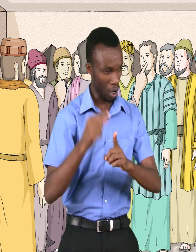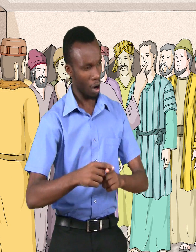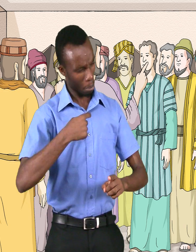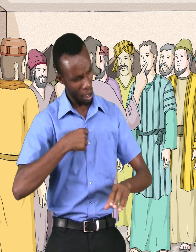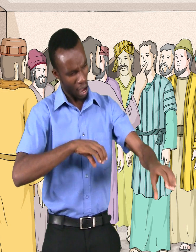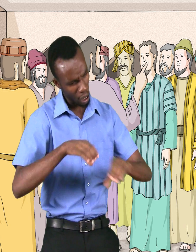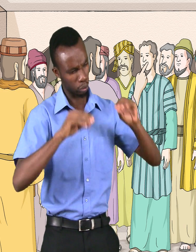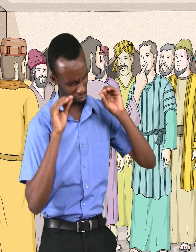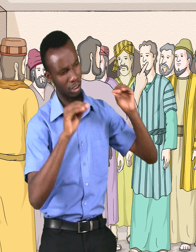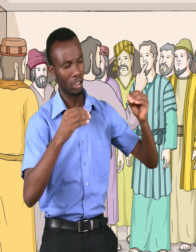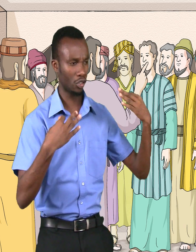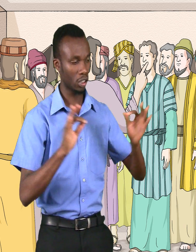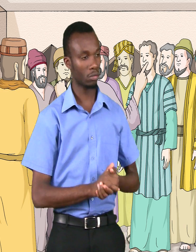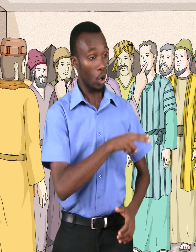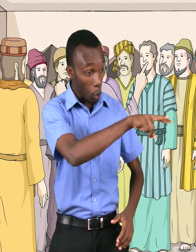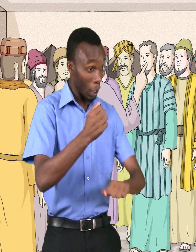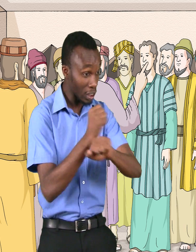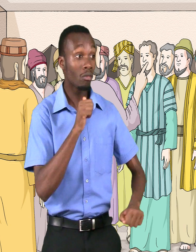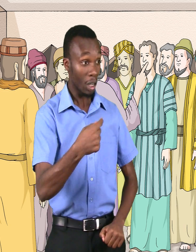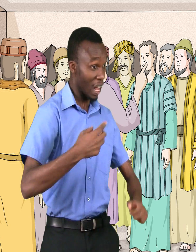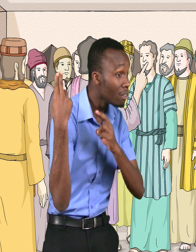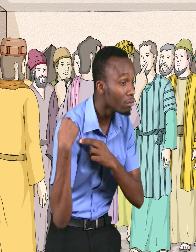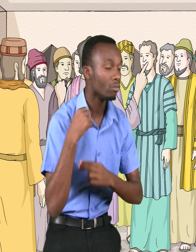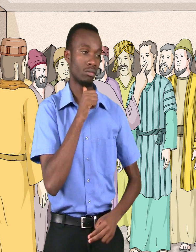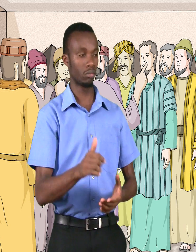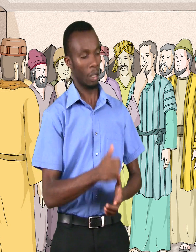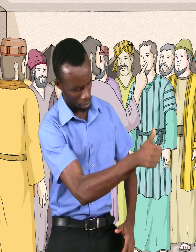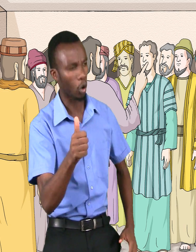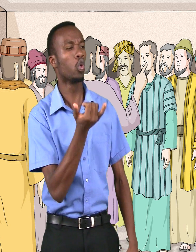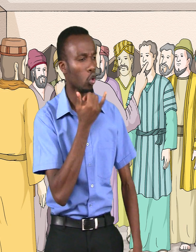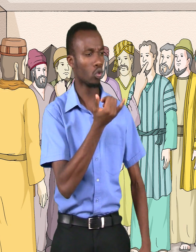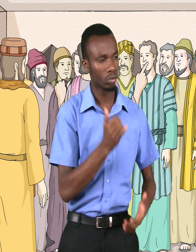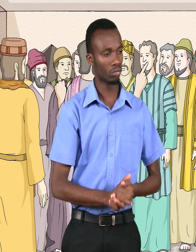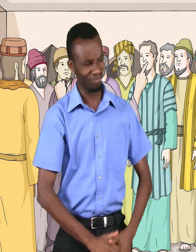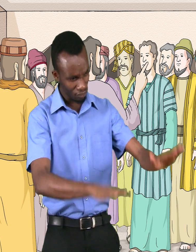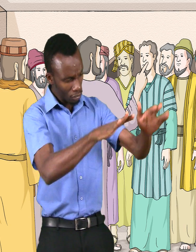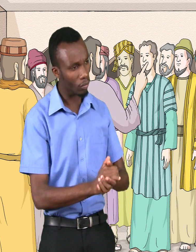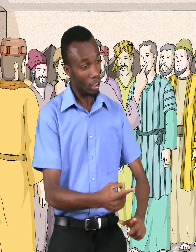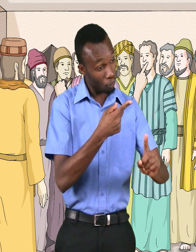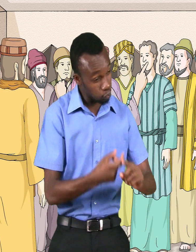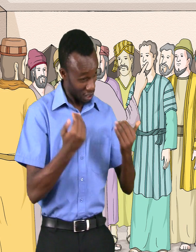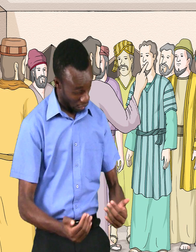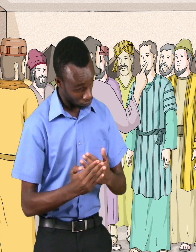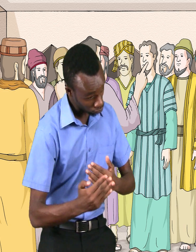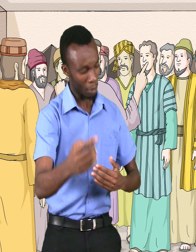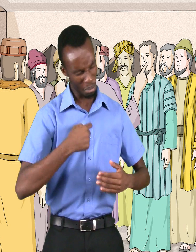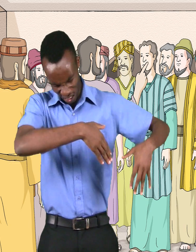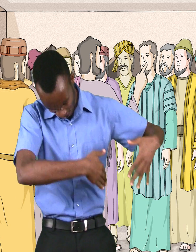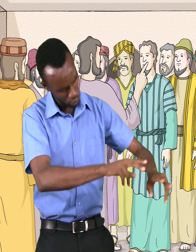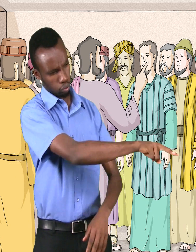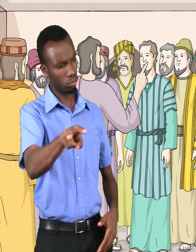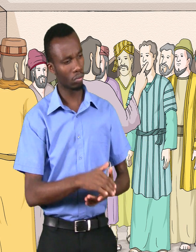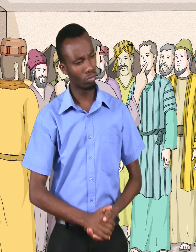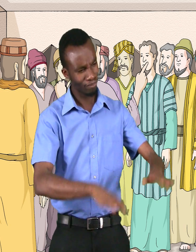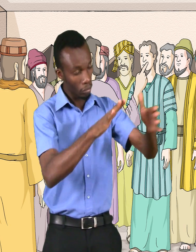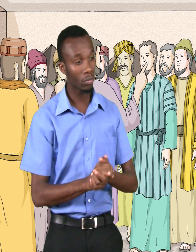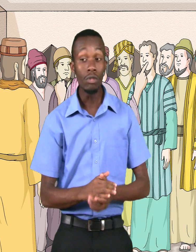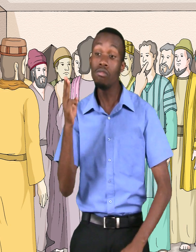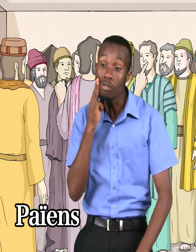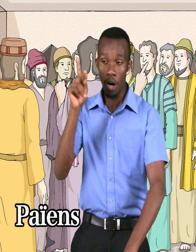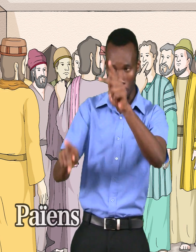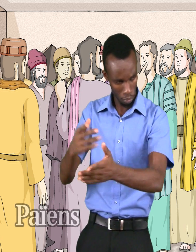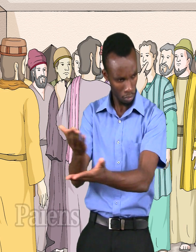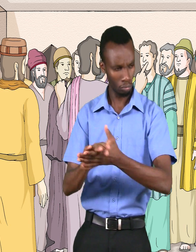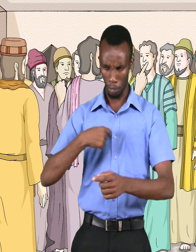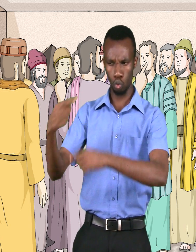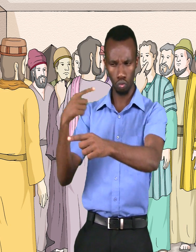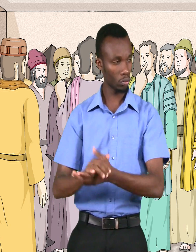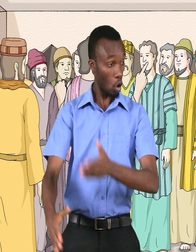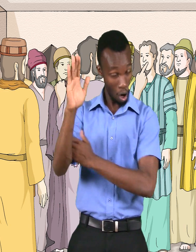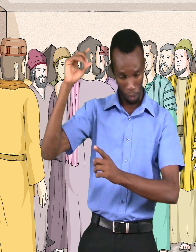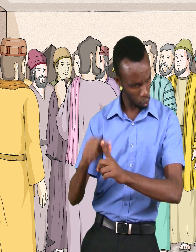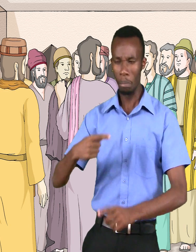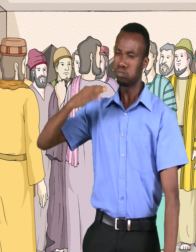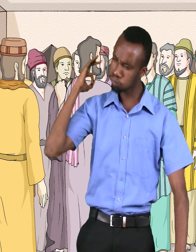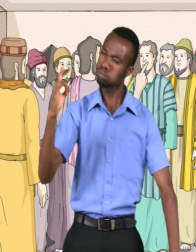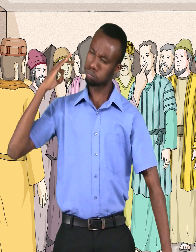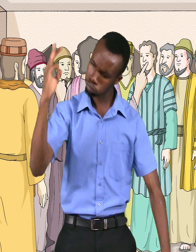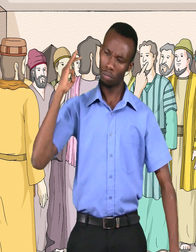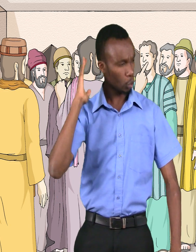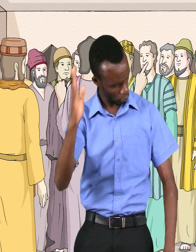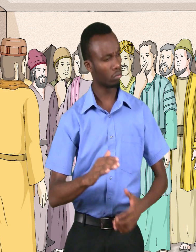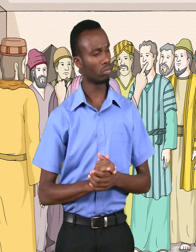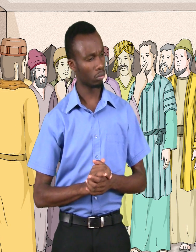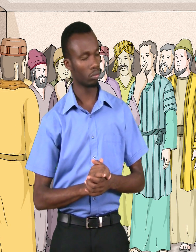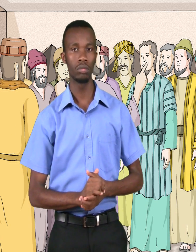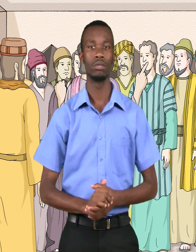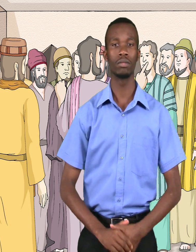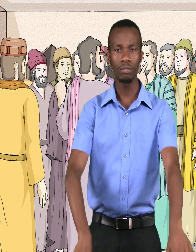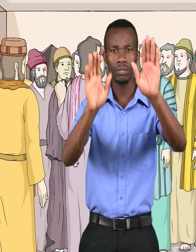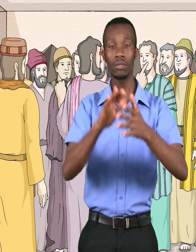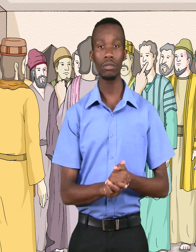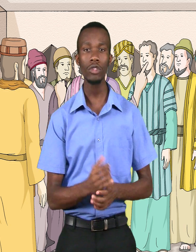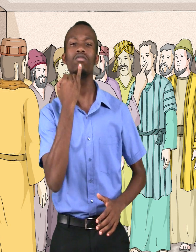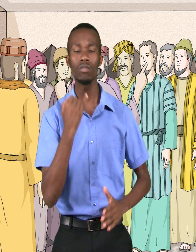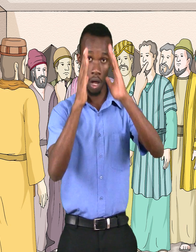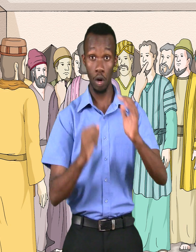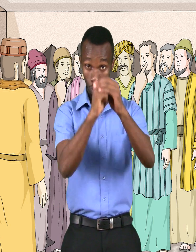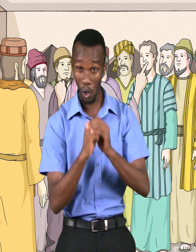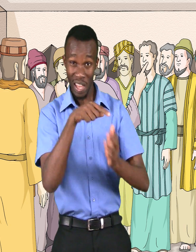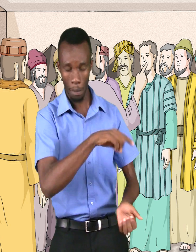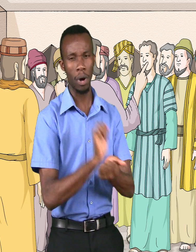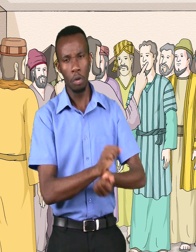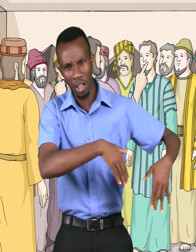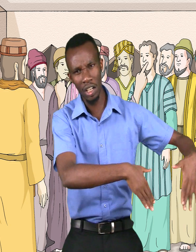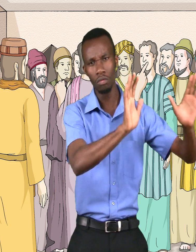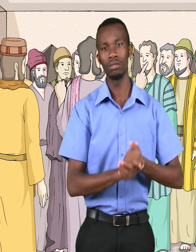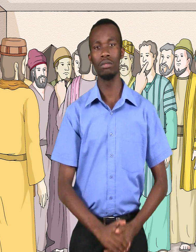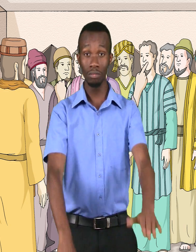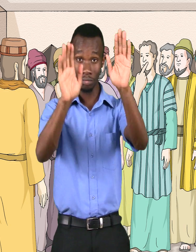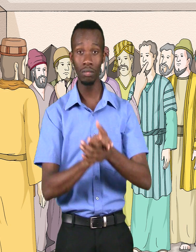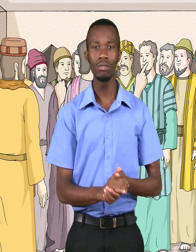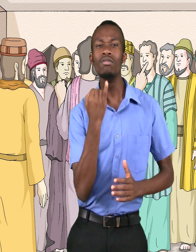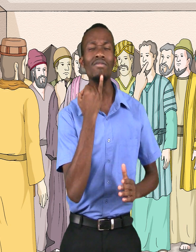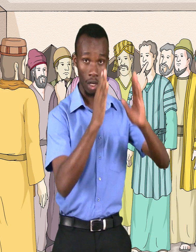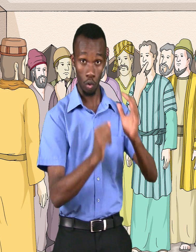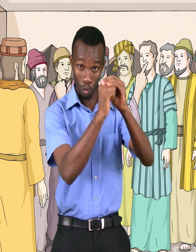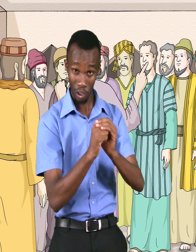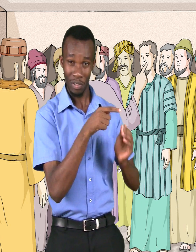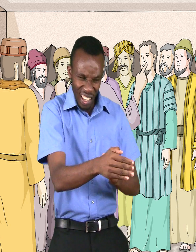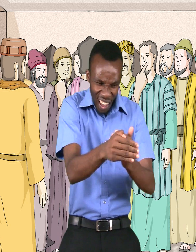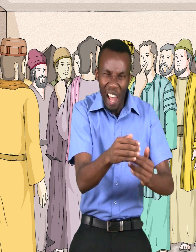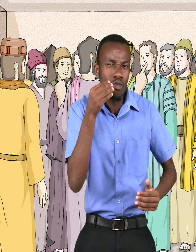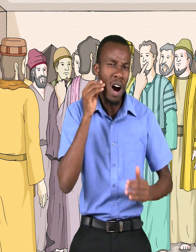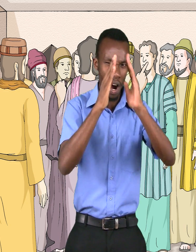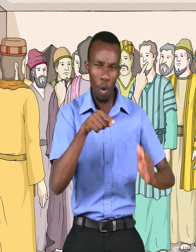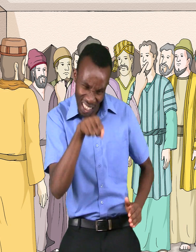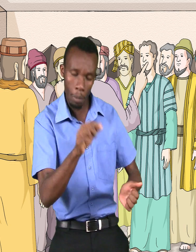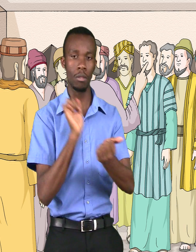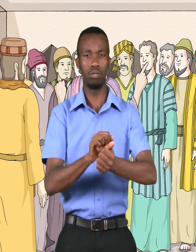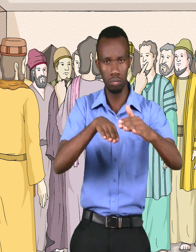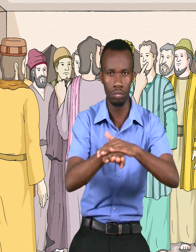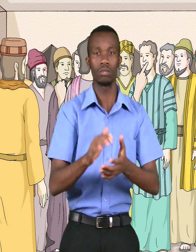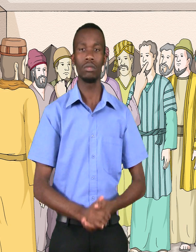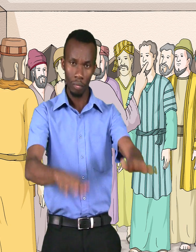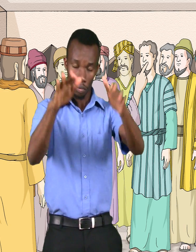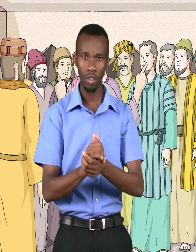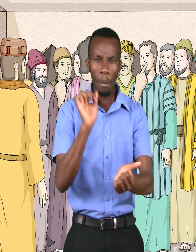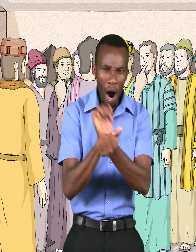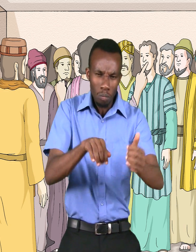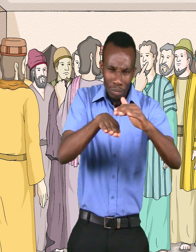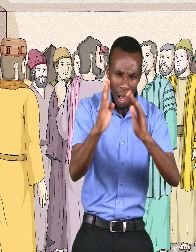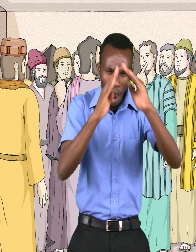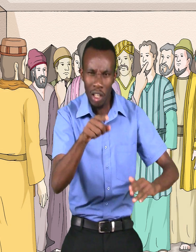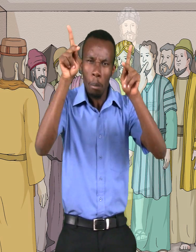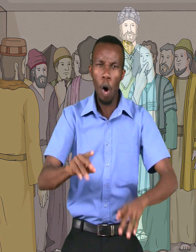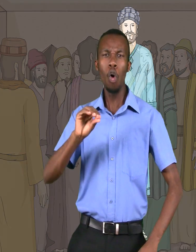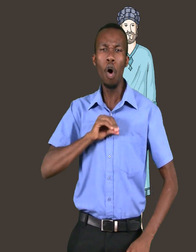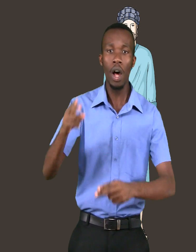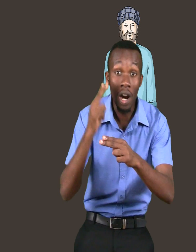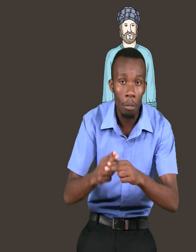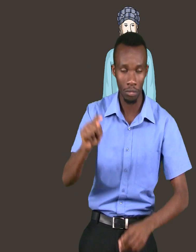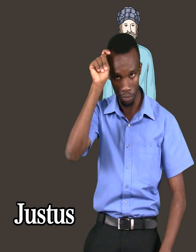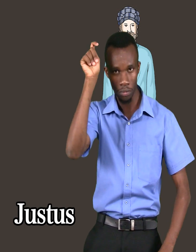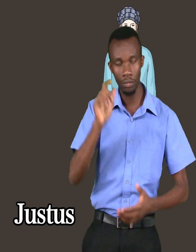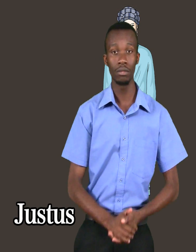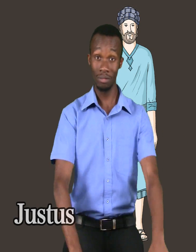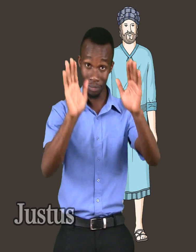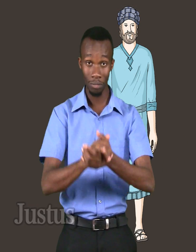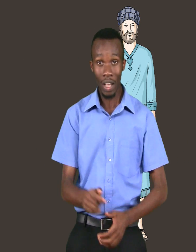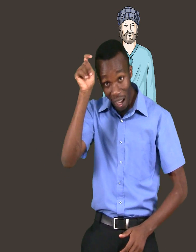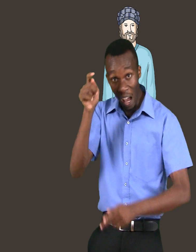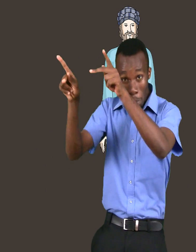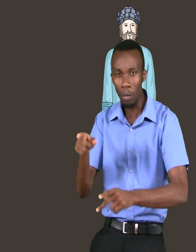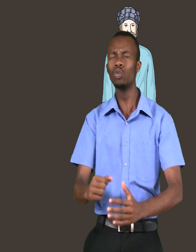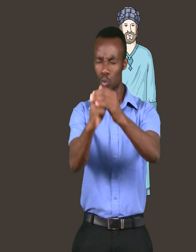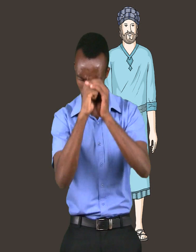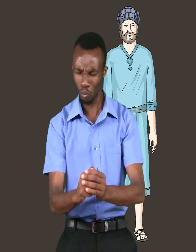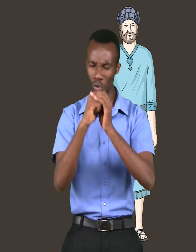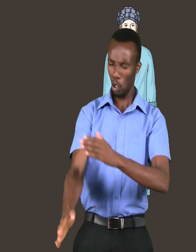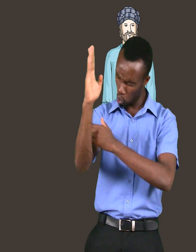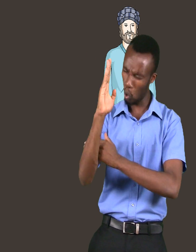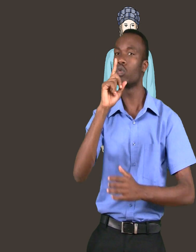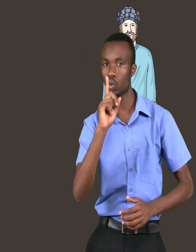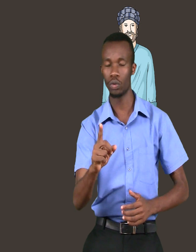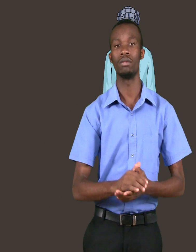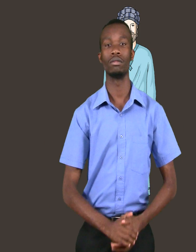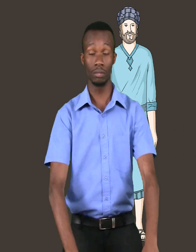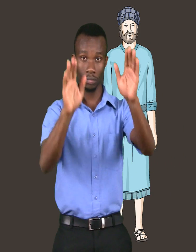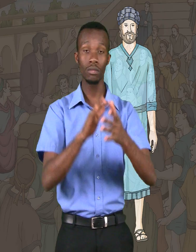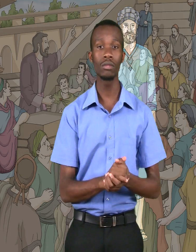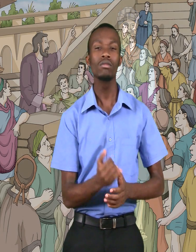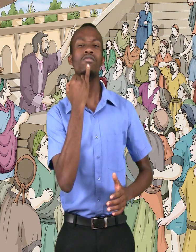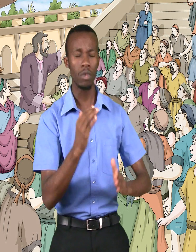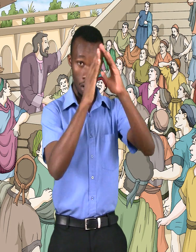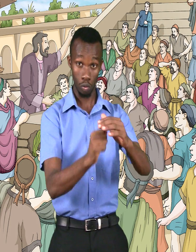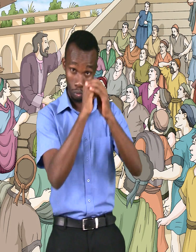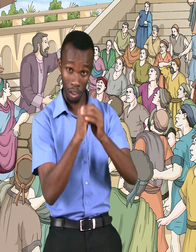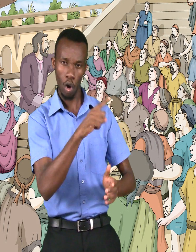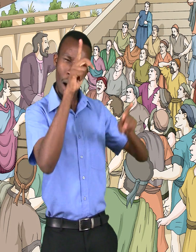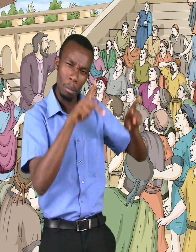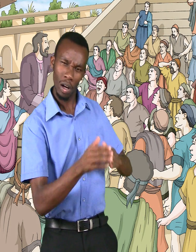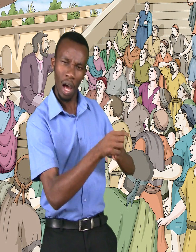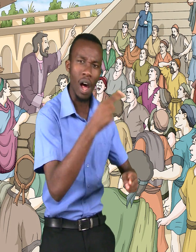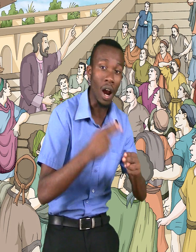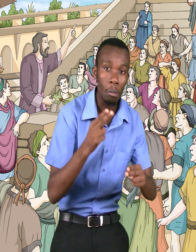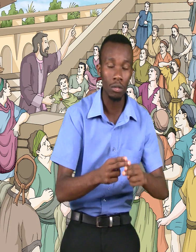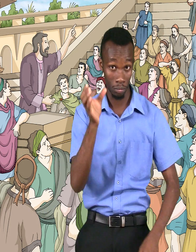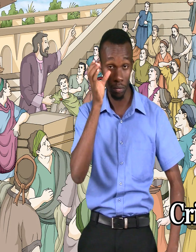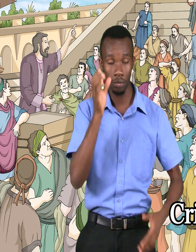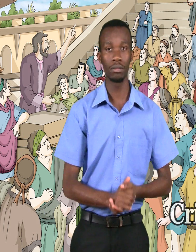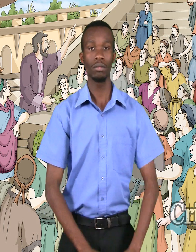From now on I will go to the Gentiles.” So Paul left the synagogue and went next door to the house of Titus Justus, a worshiper of God.